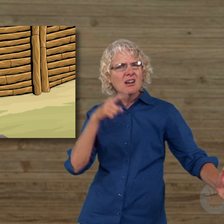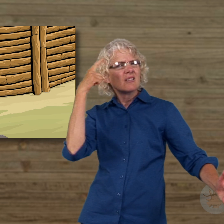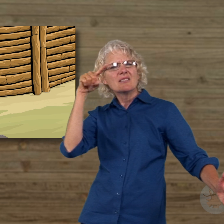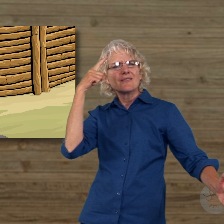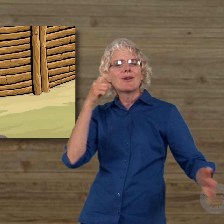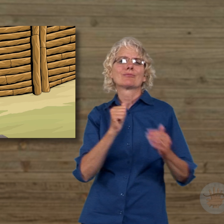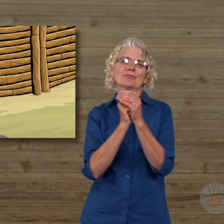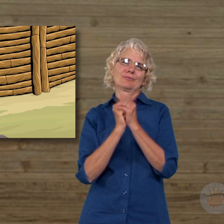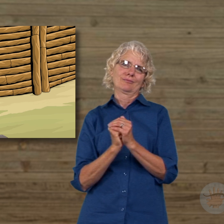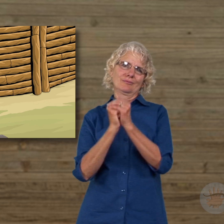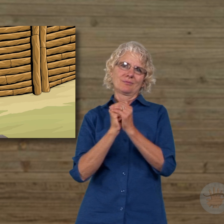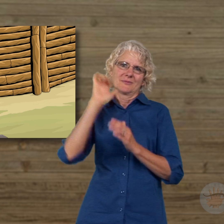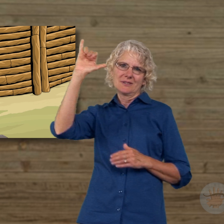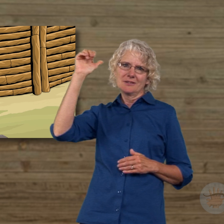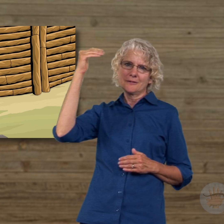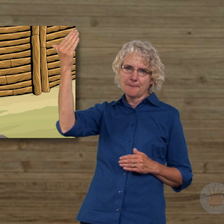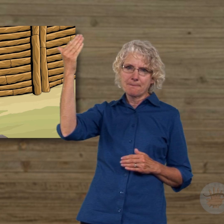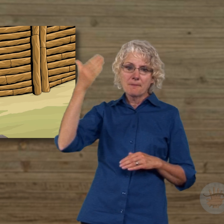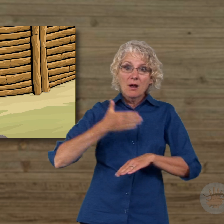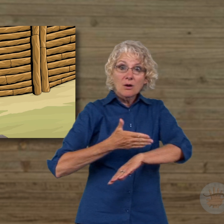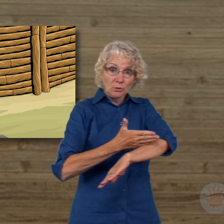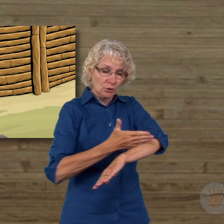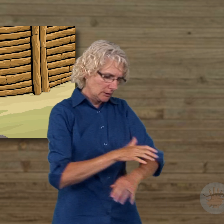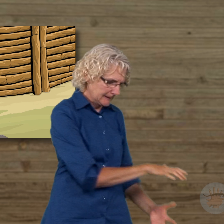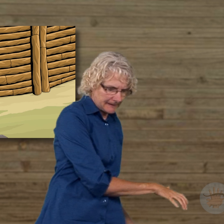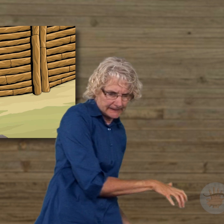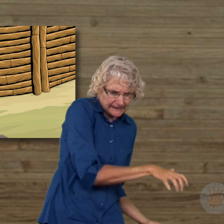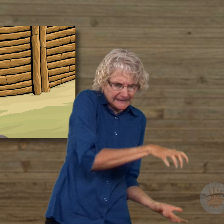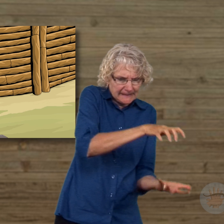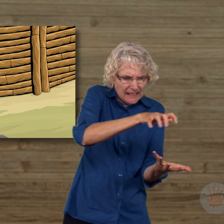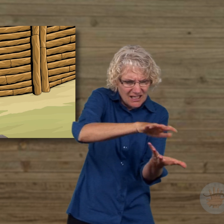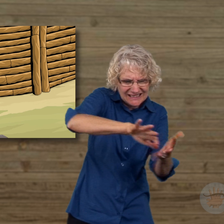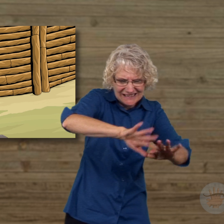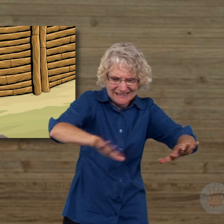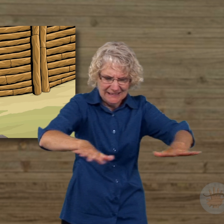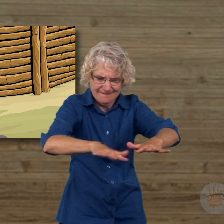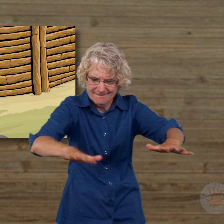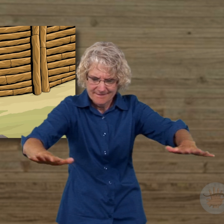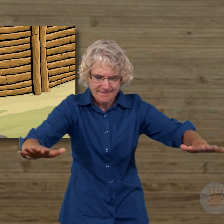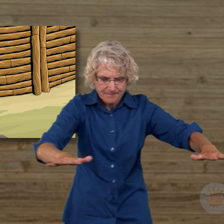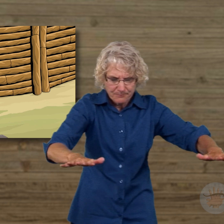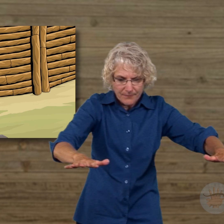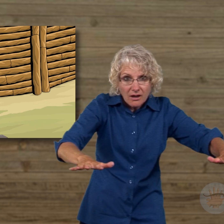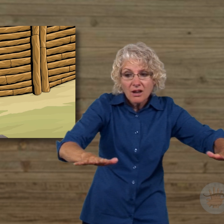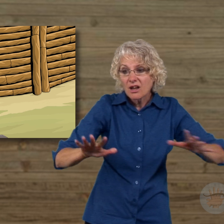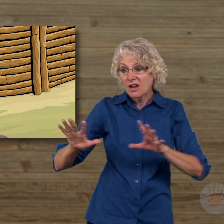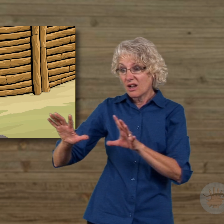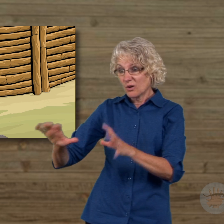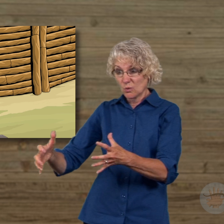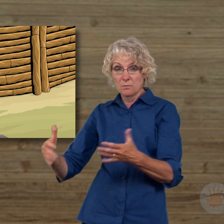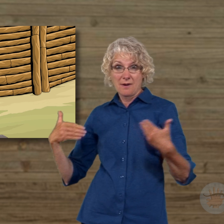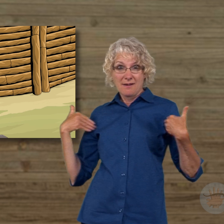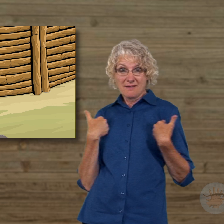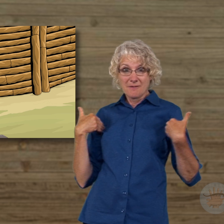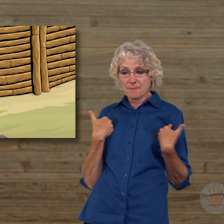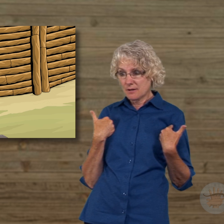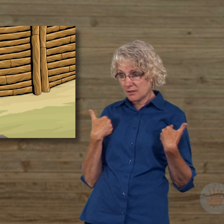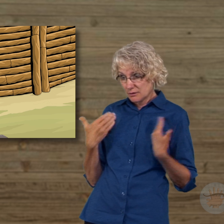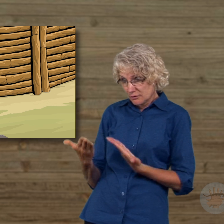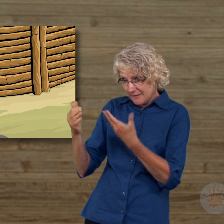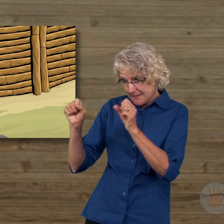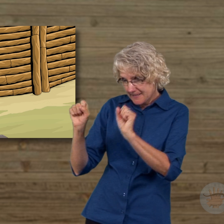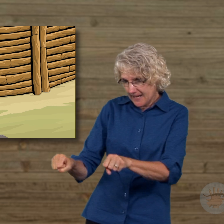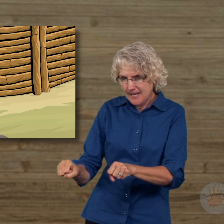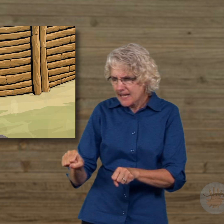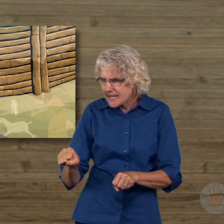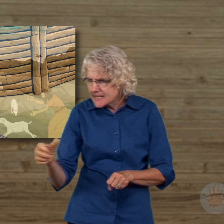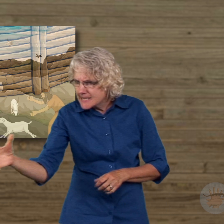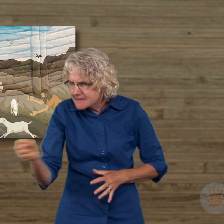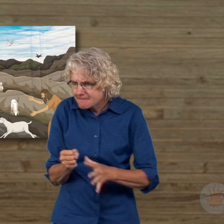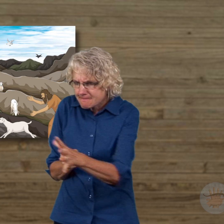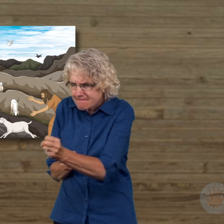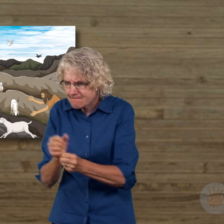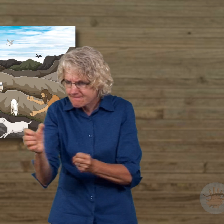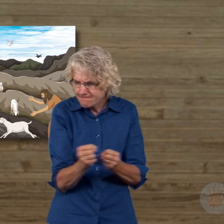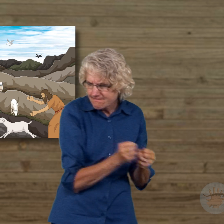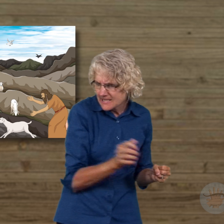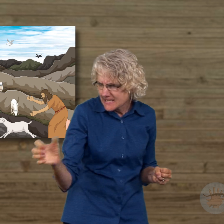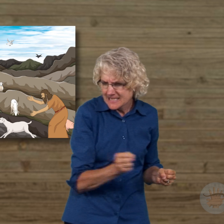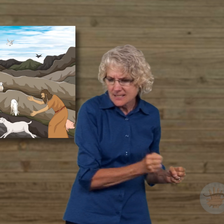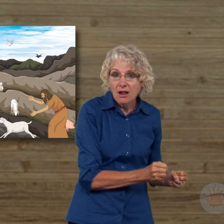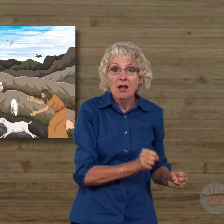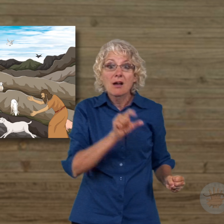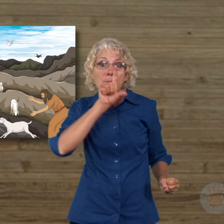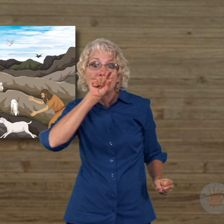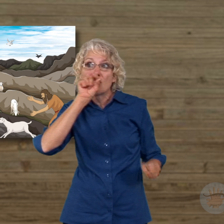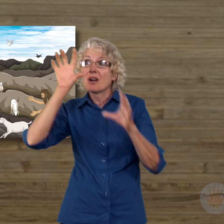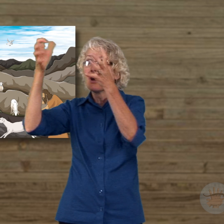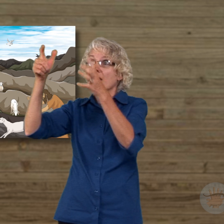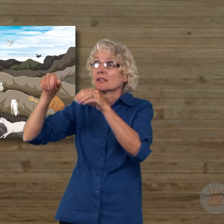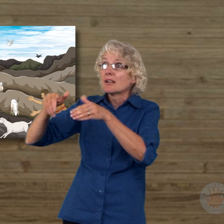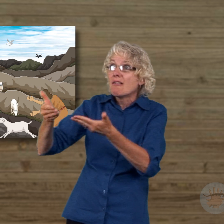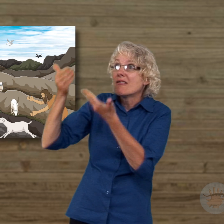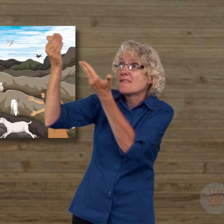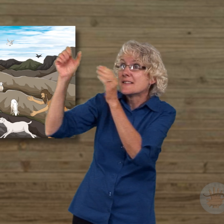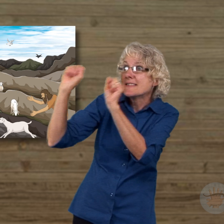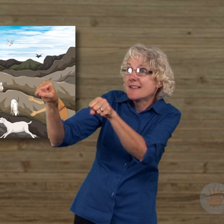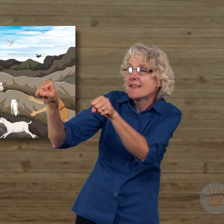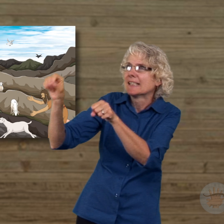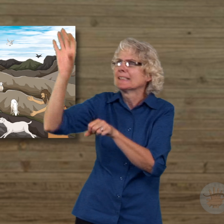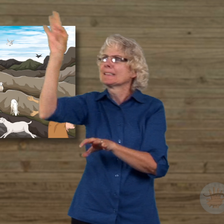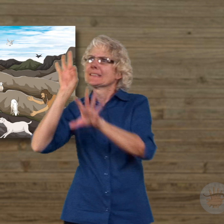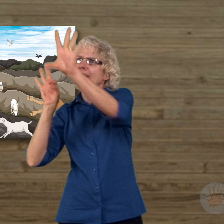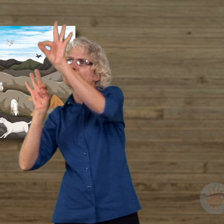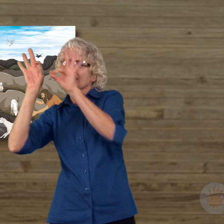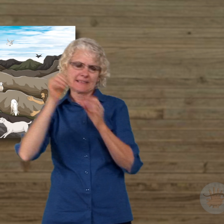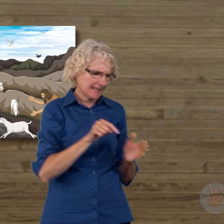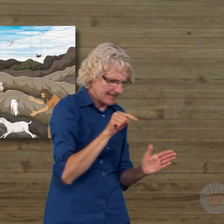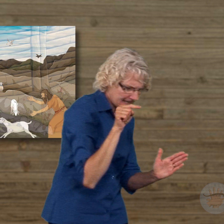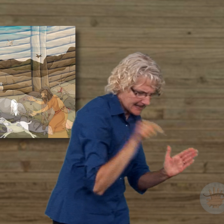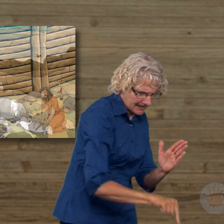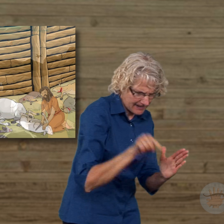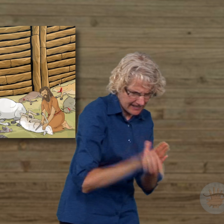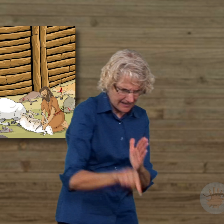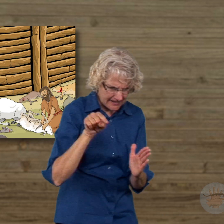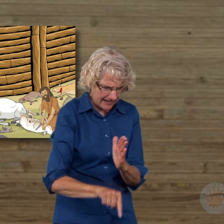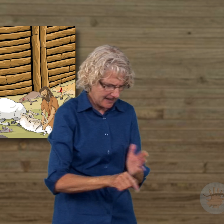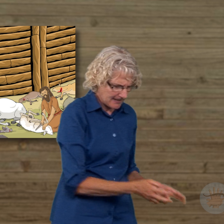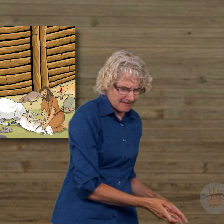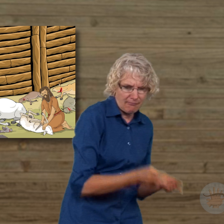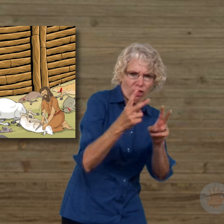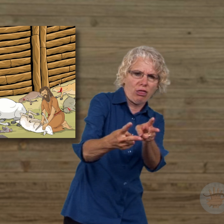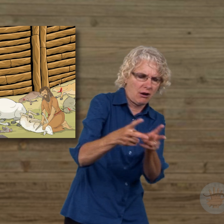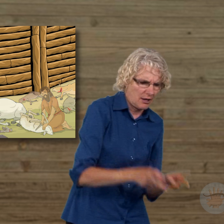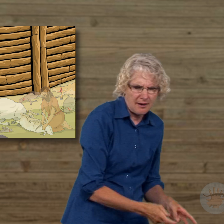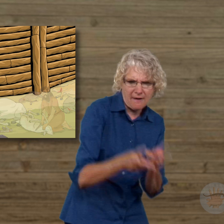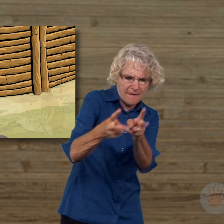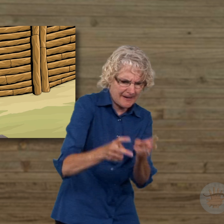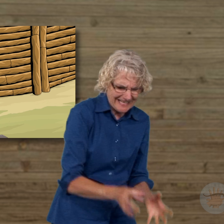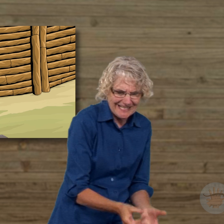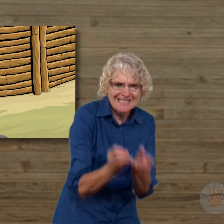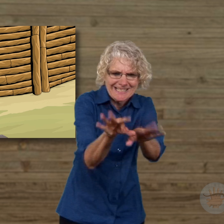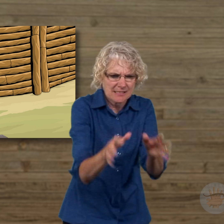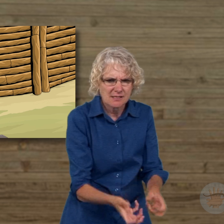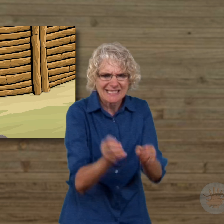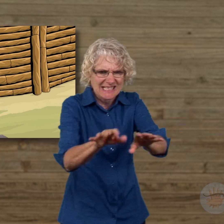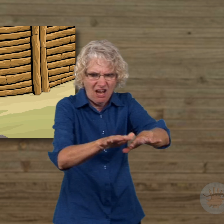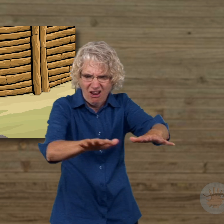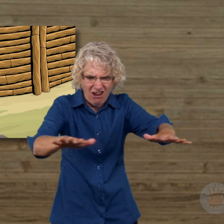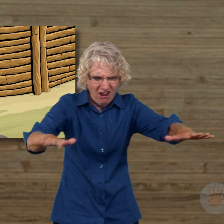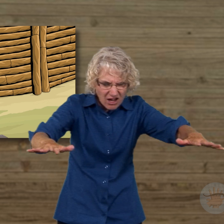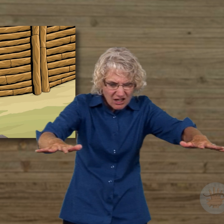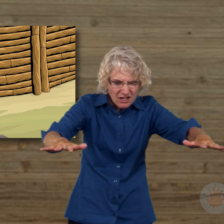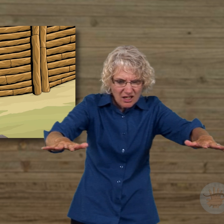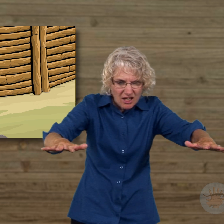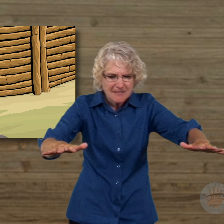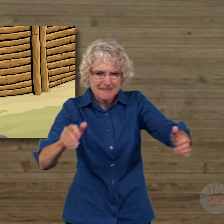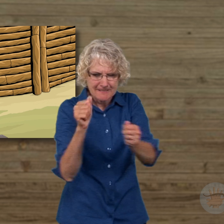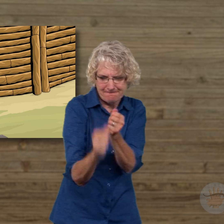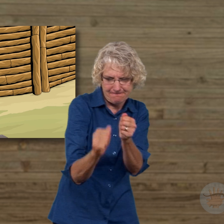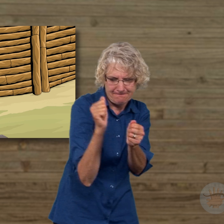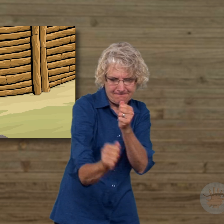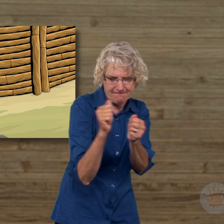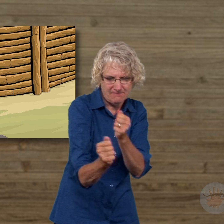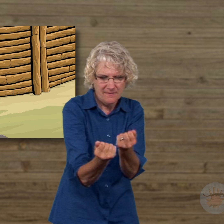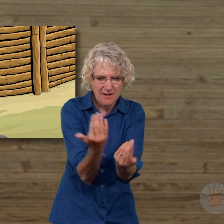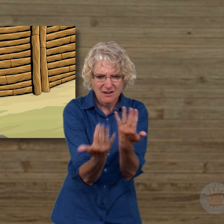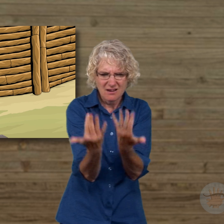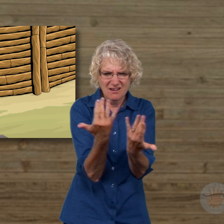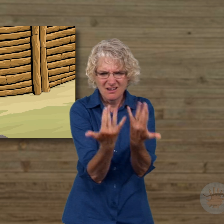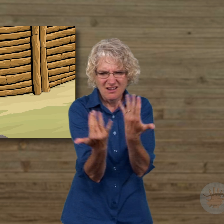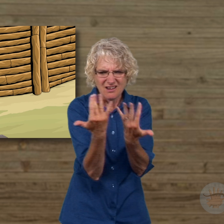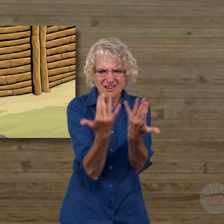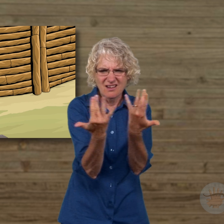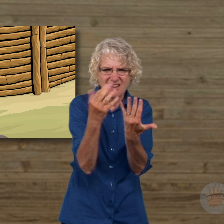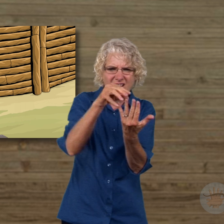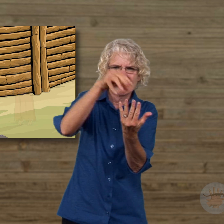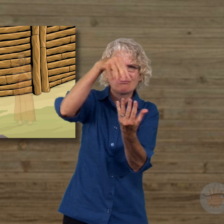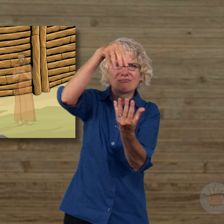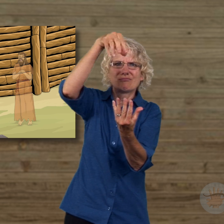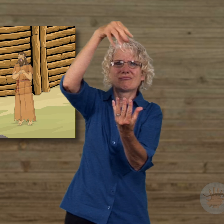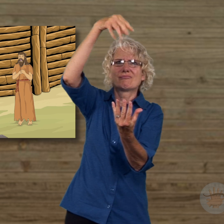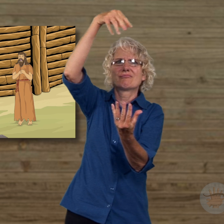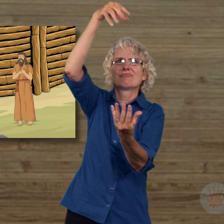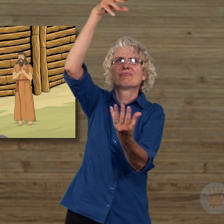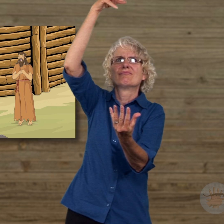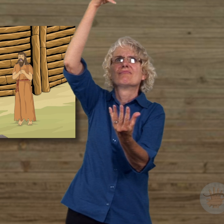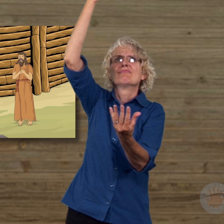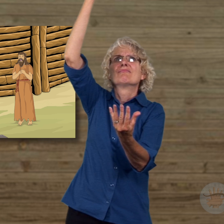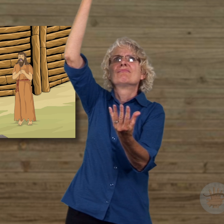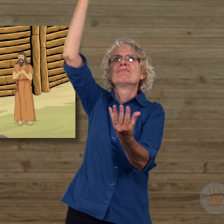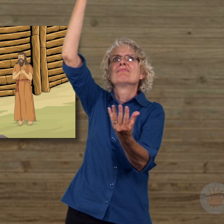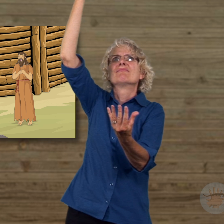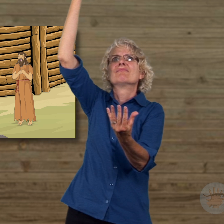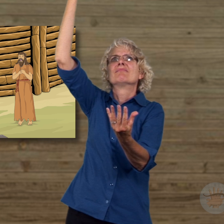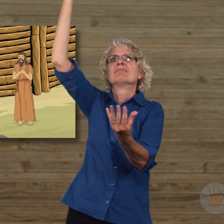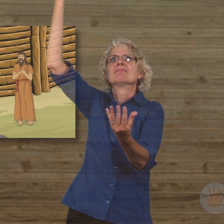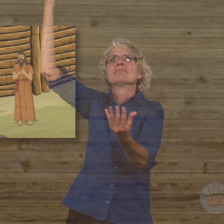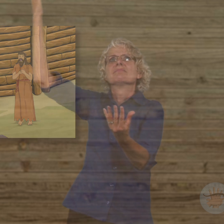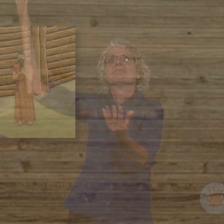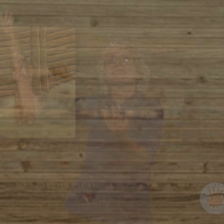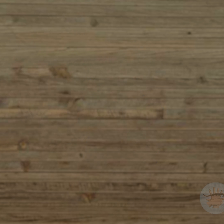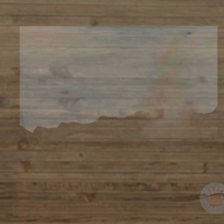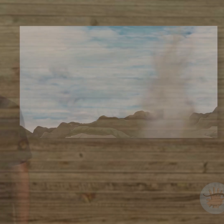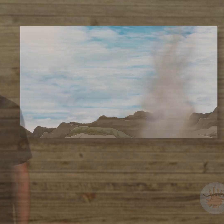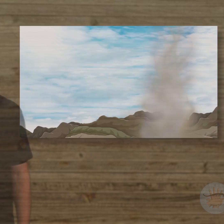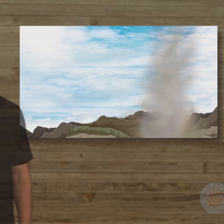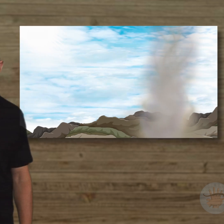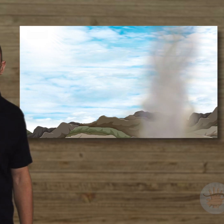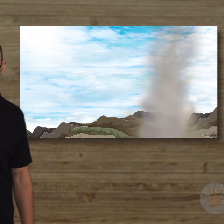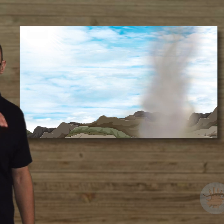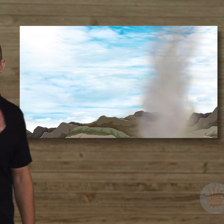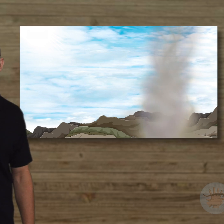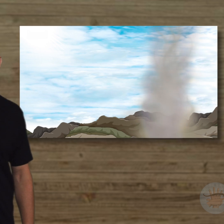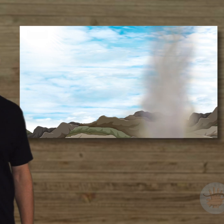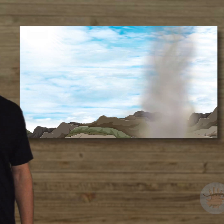And taking from every kind of clean animal and clean bird, he offered burnt offerings on the altar.